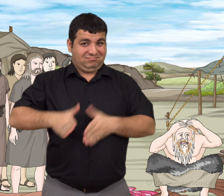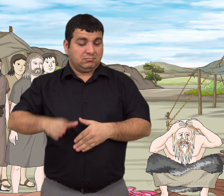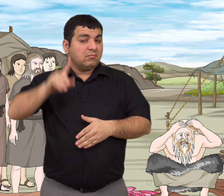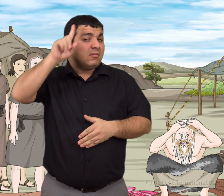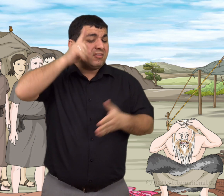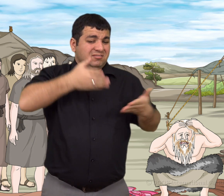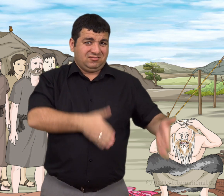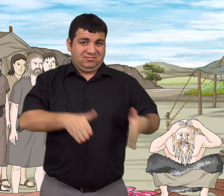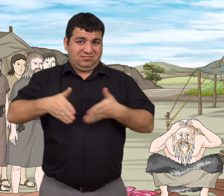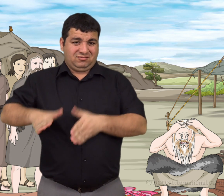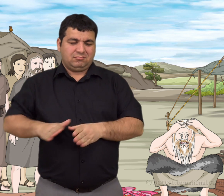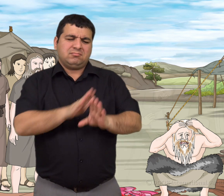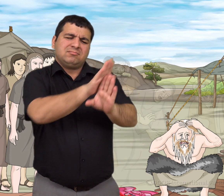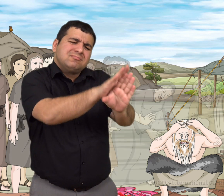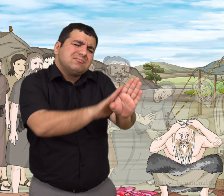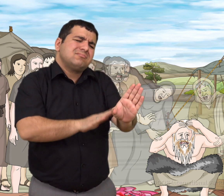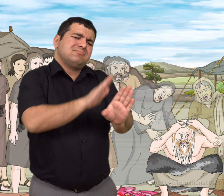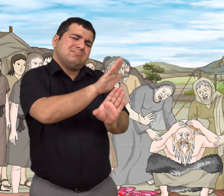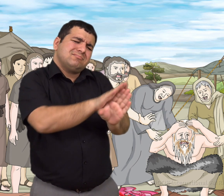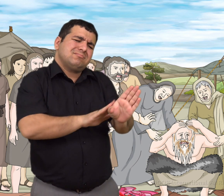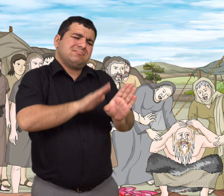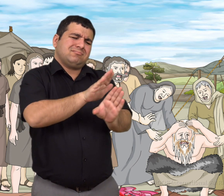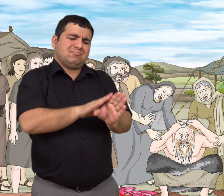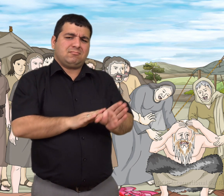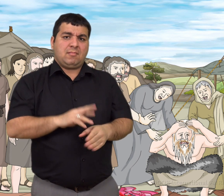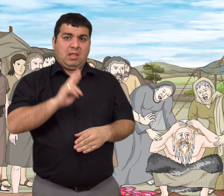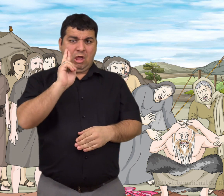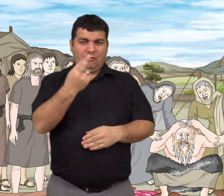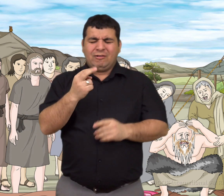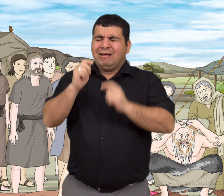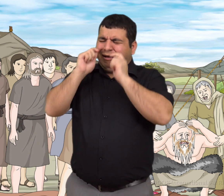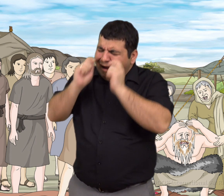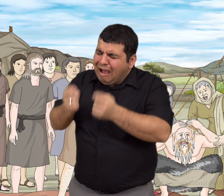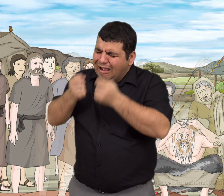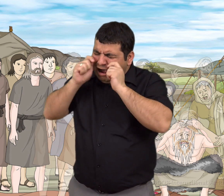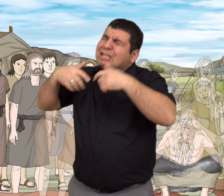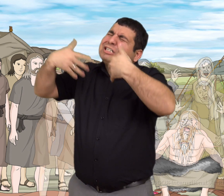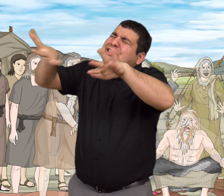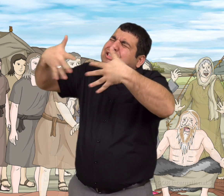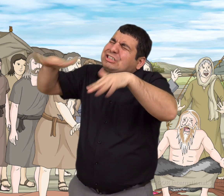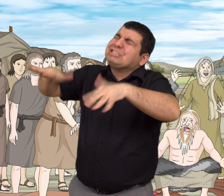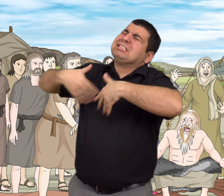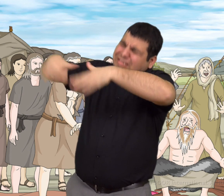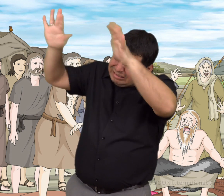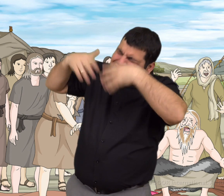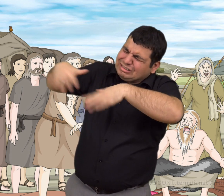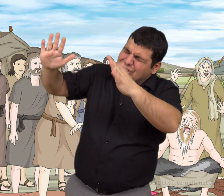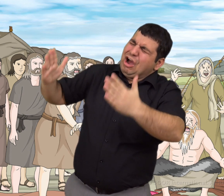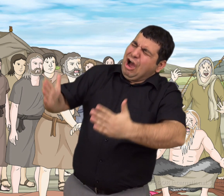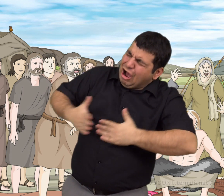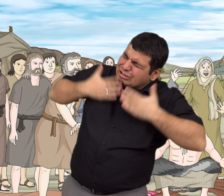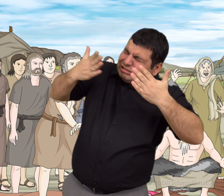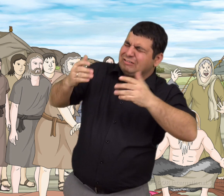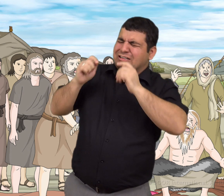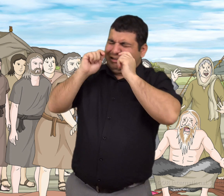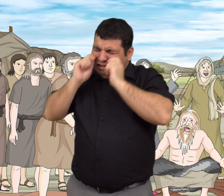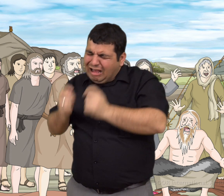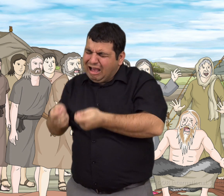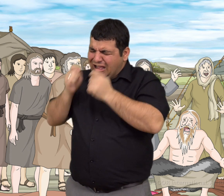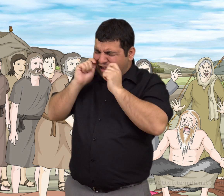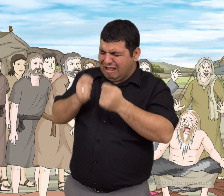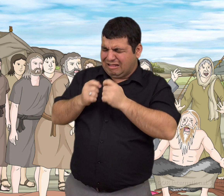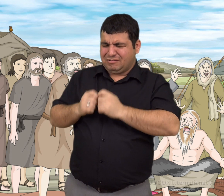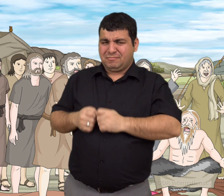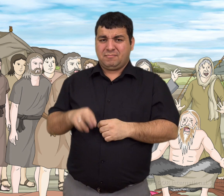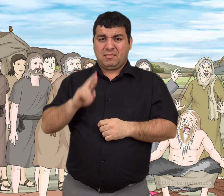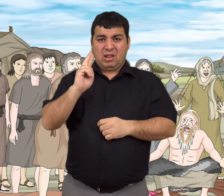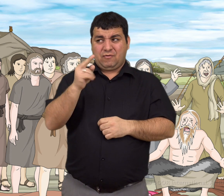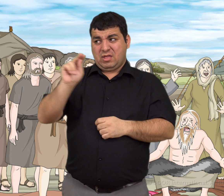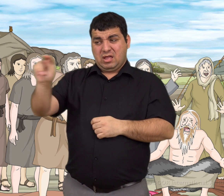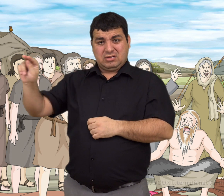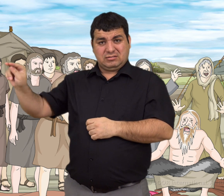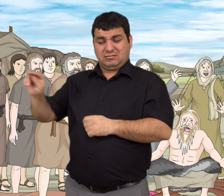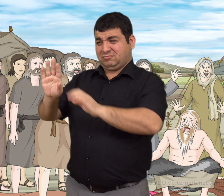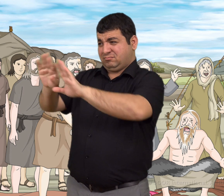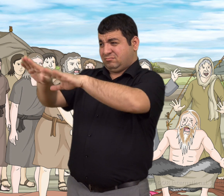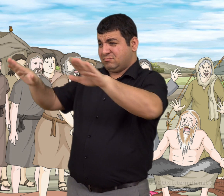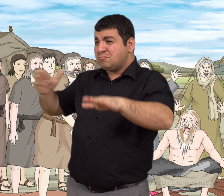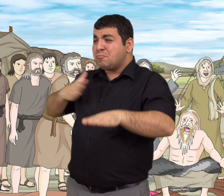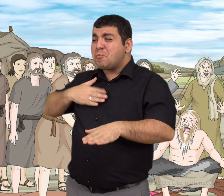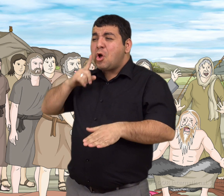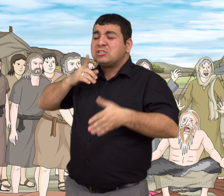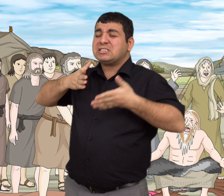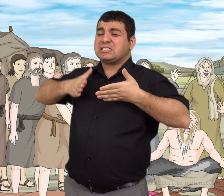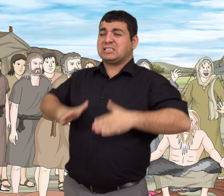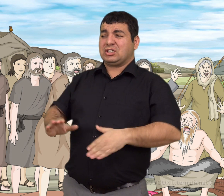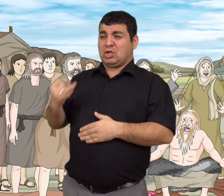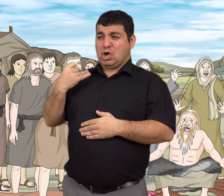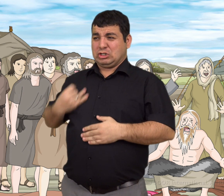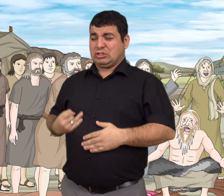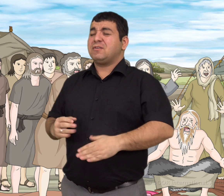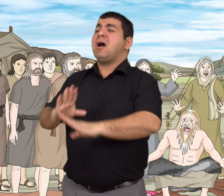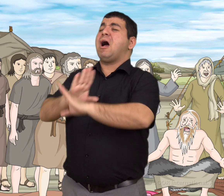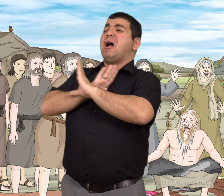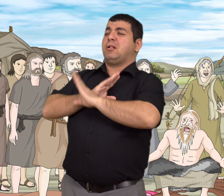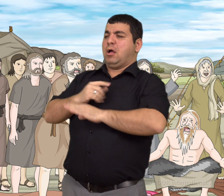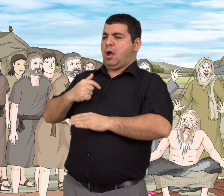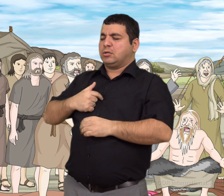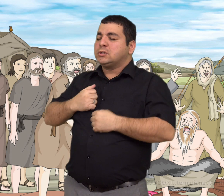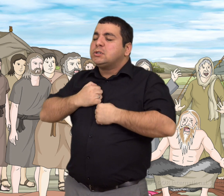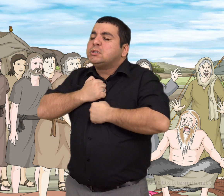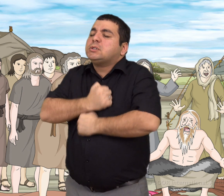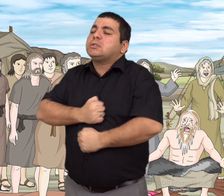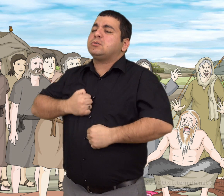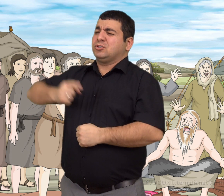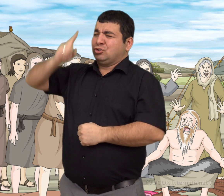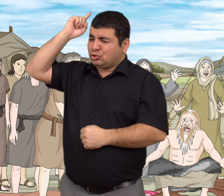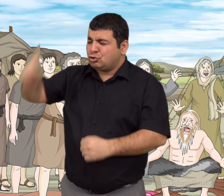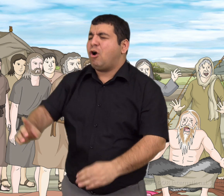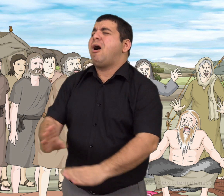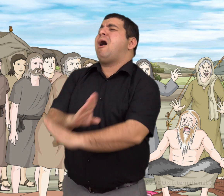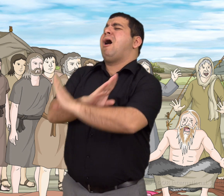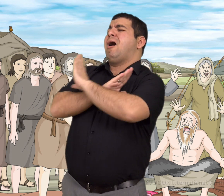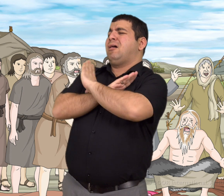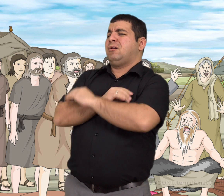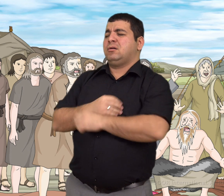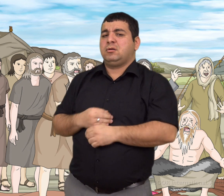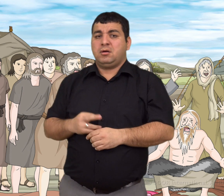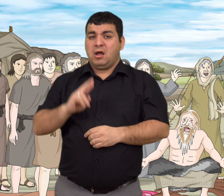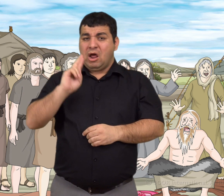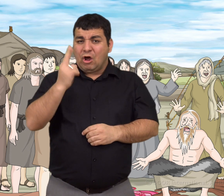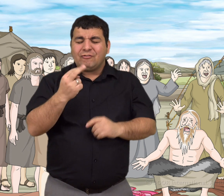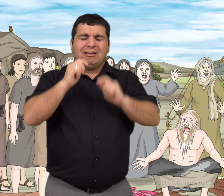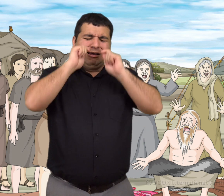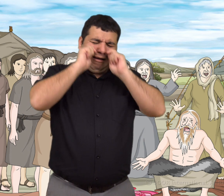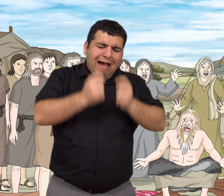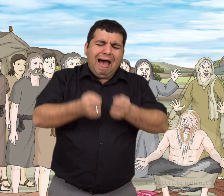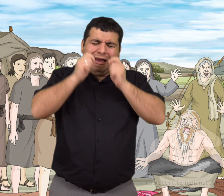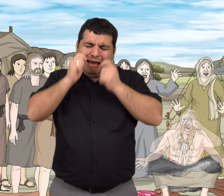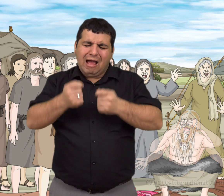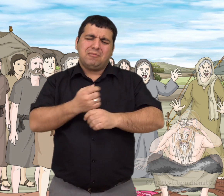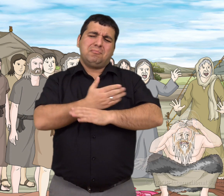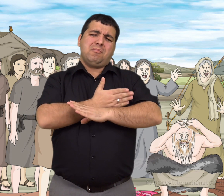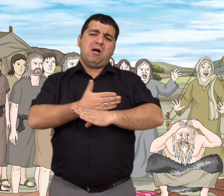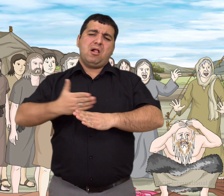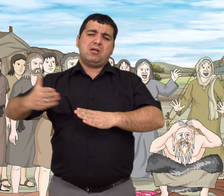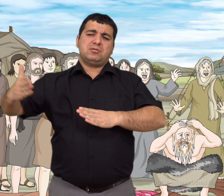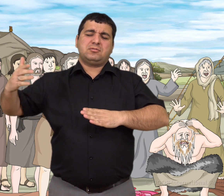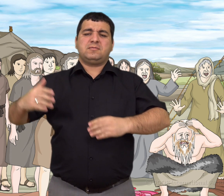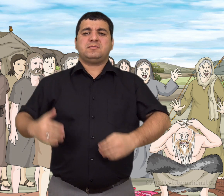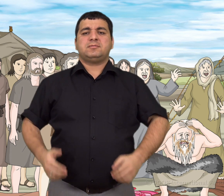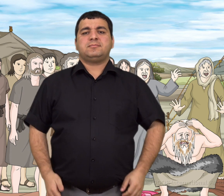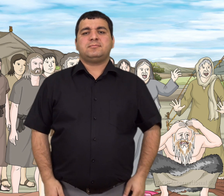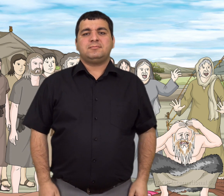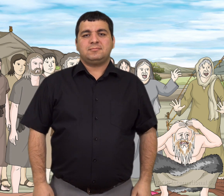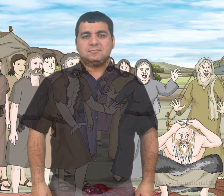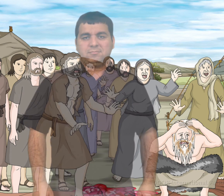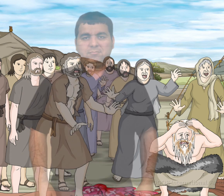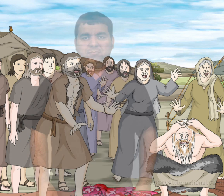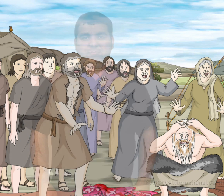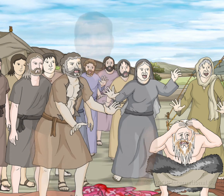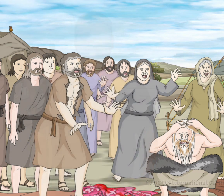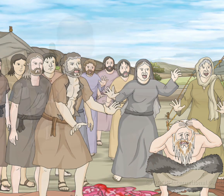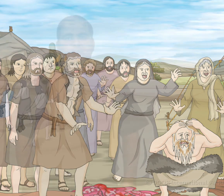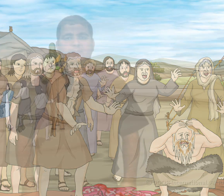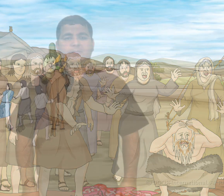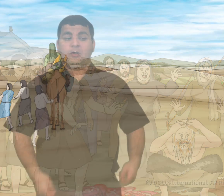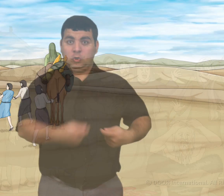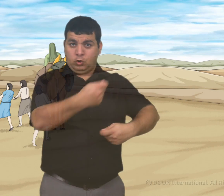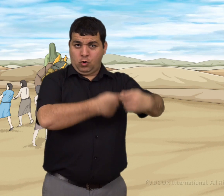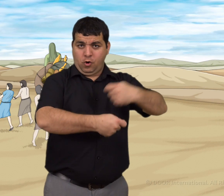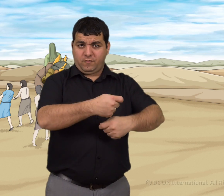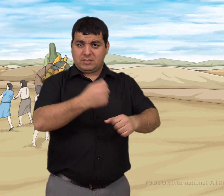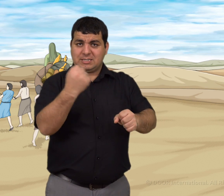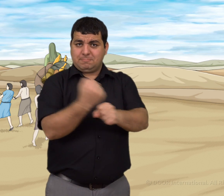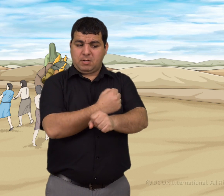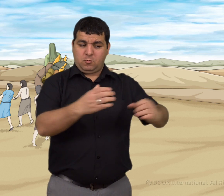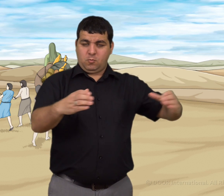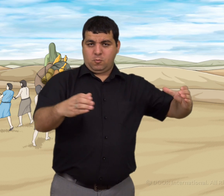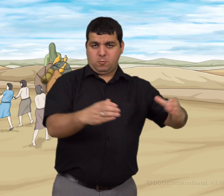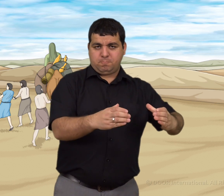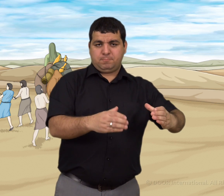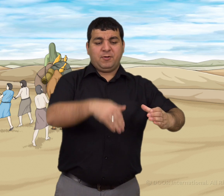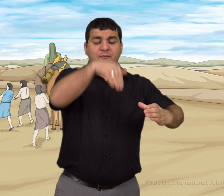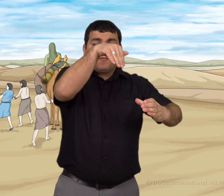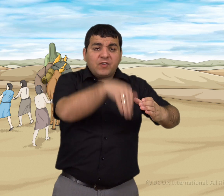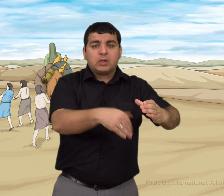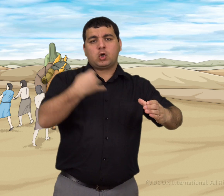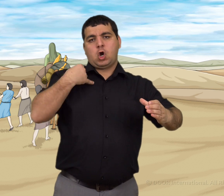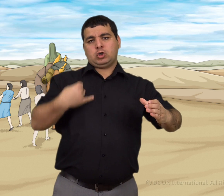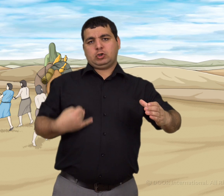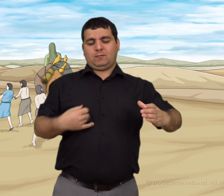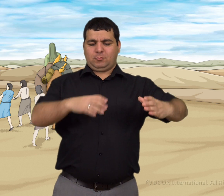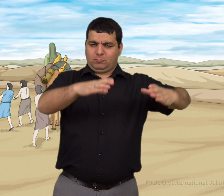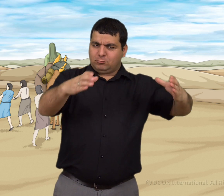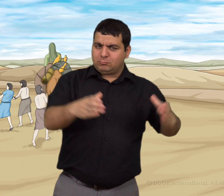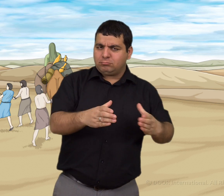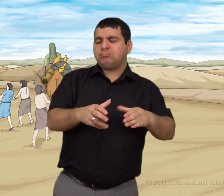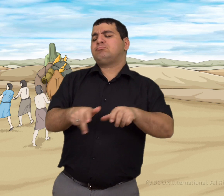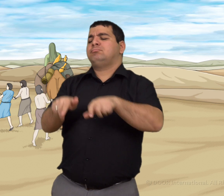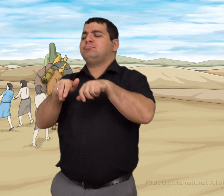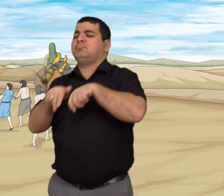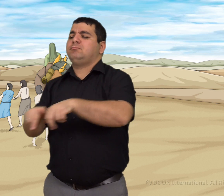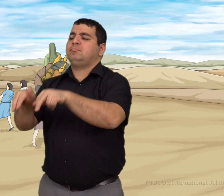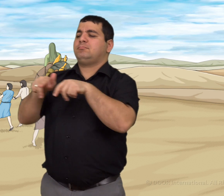All his sons and daughters tried to comfort him, but he refused to be comforted. “No,” he said. “I will go down to Sheol mourning for my son.” So his father wept for him.